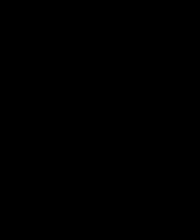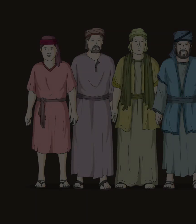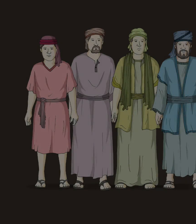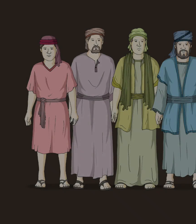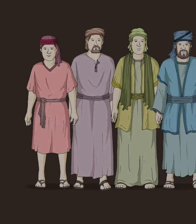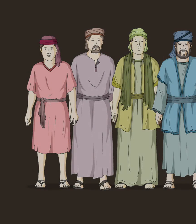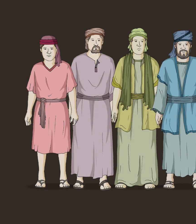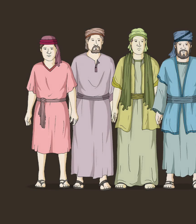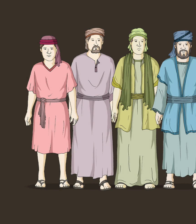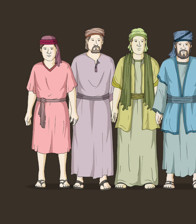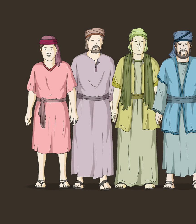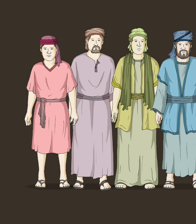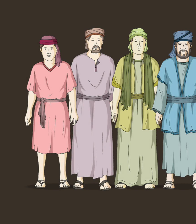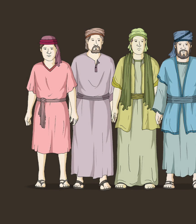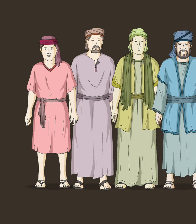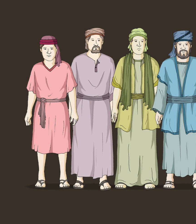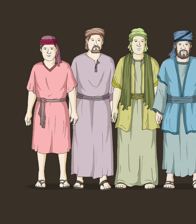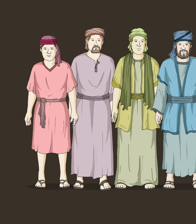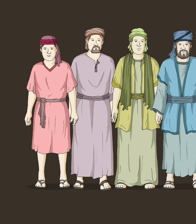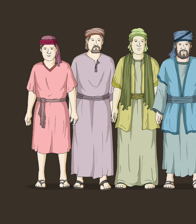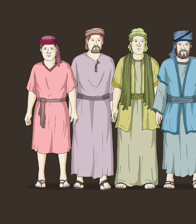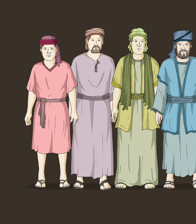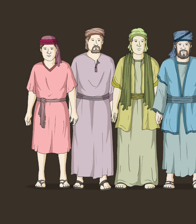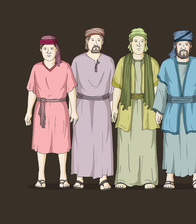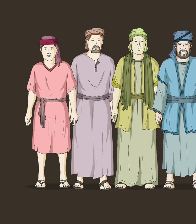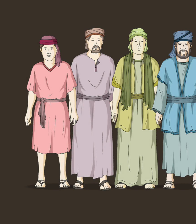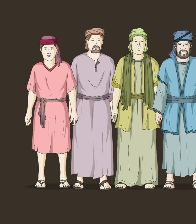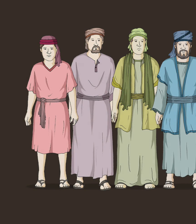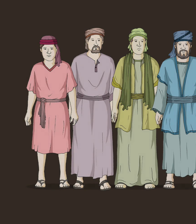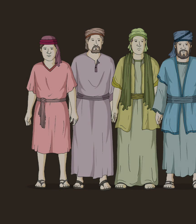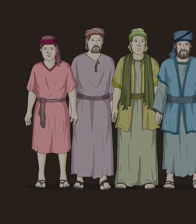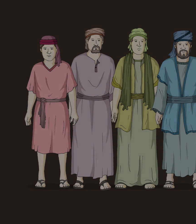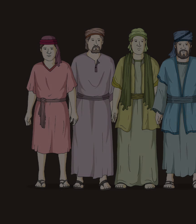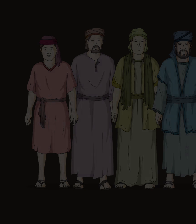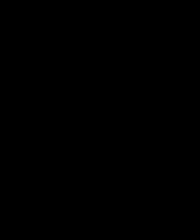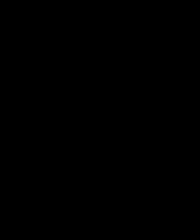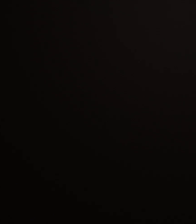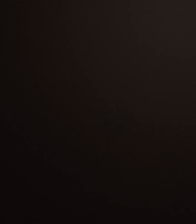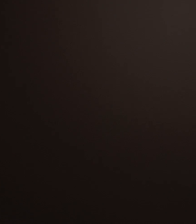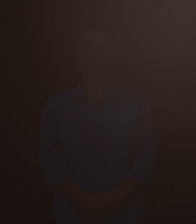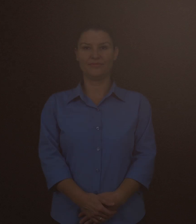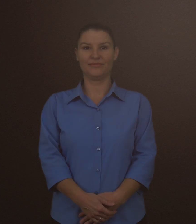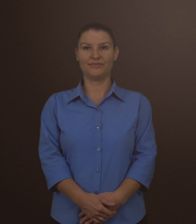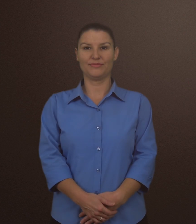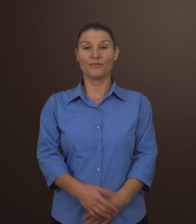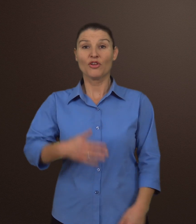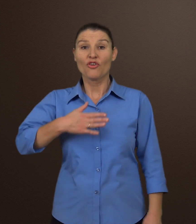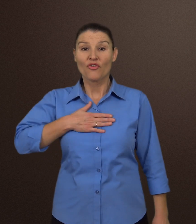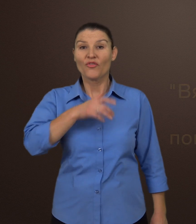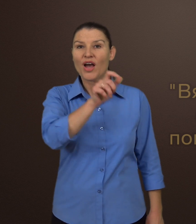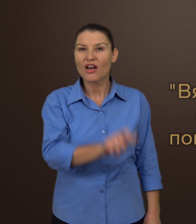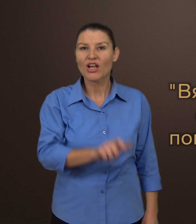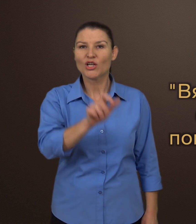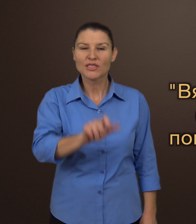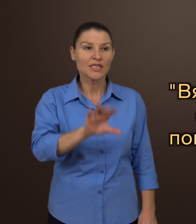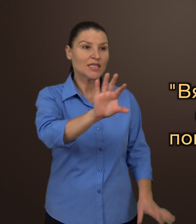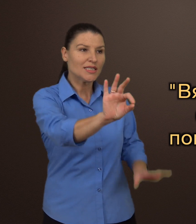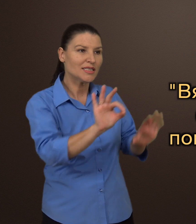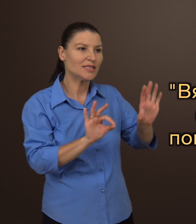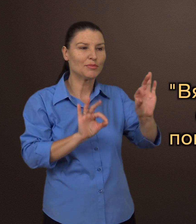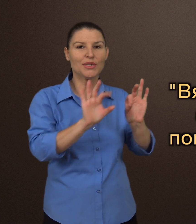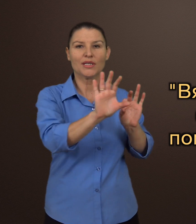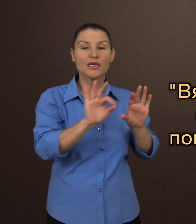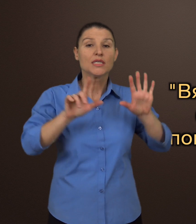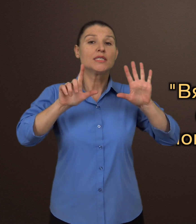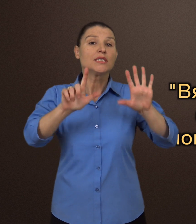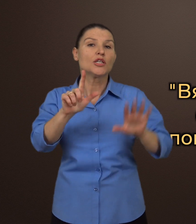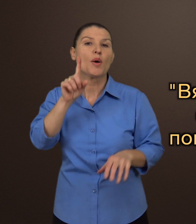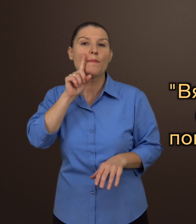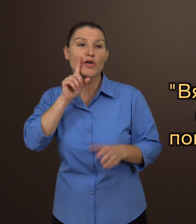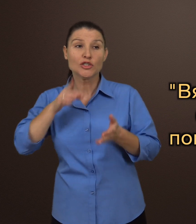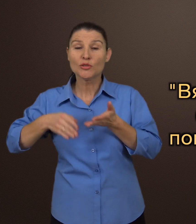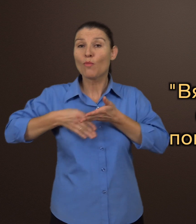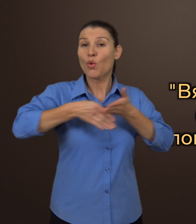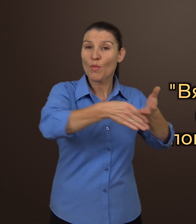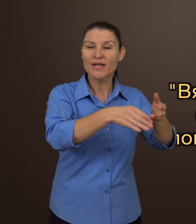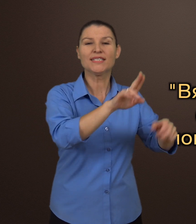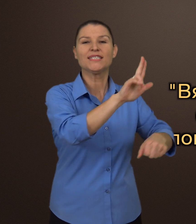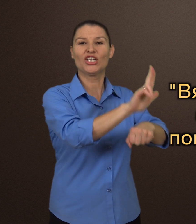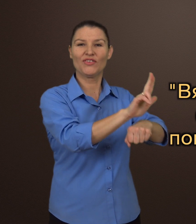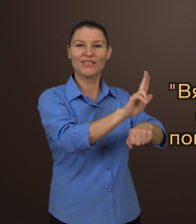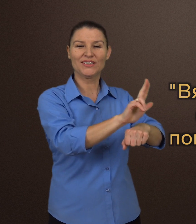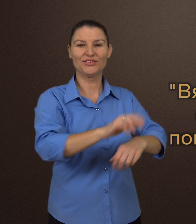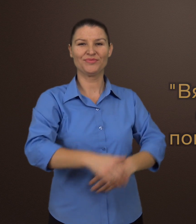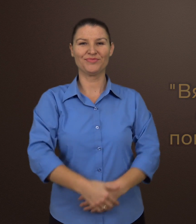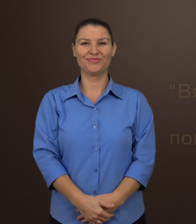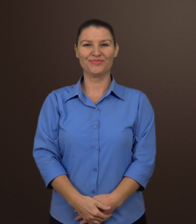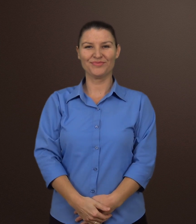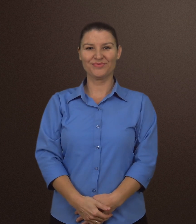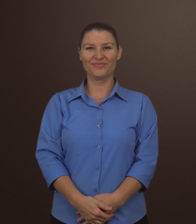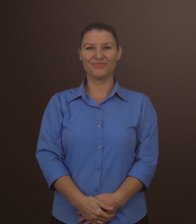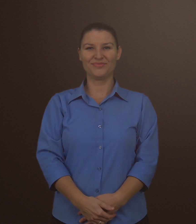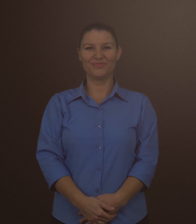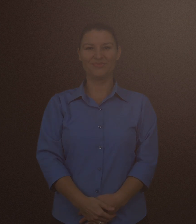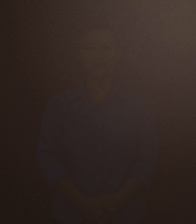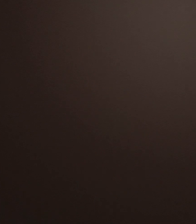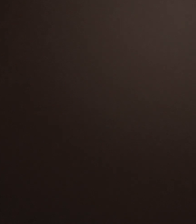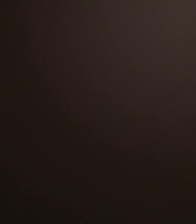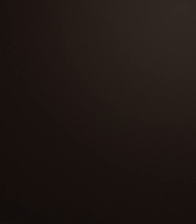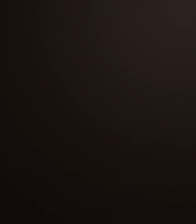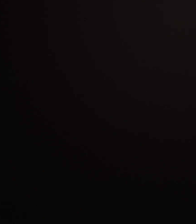The believers choose seven men to help the church